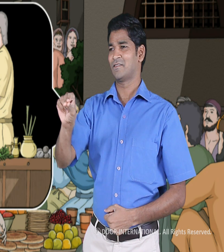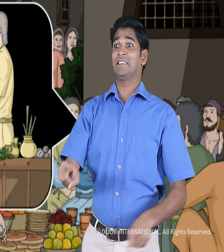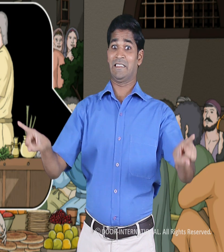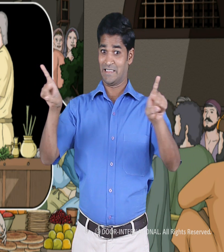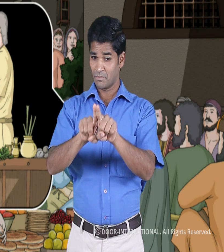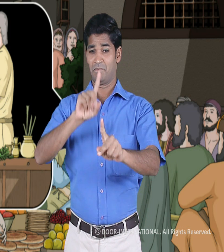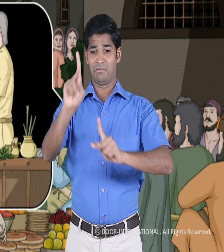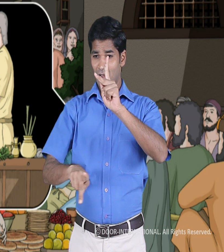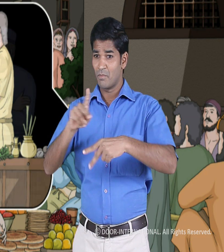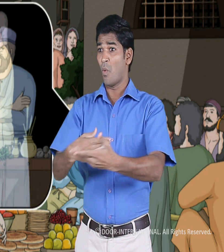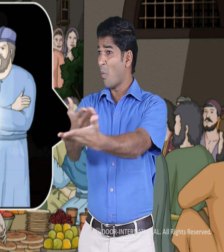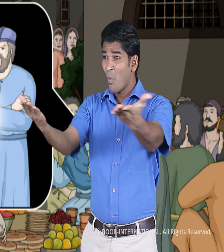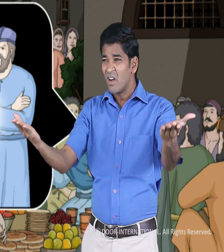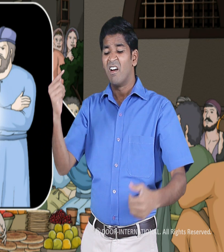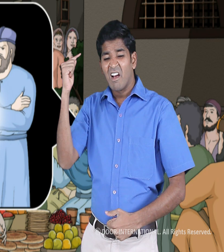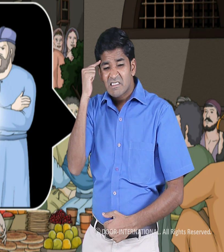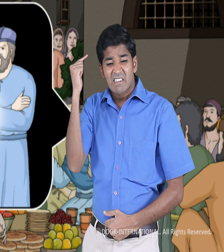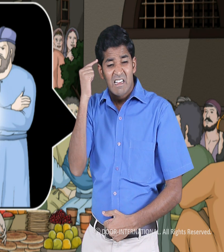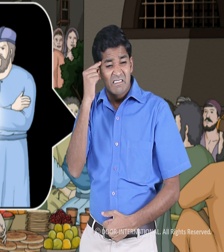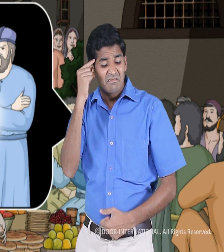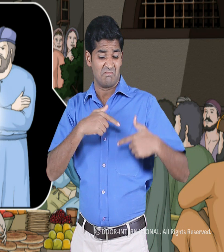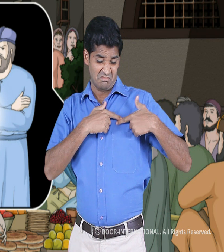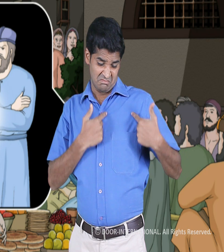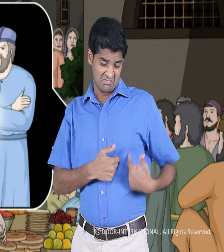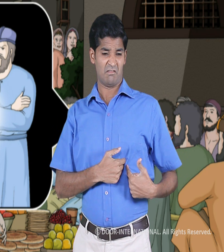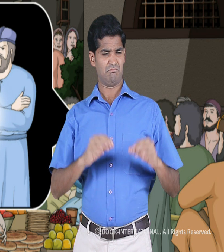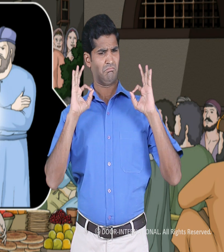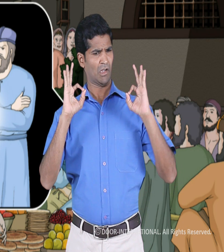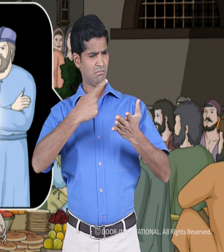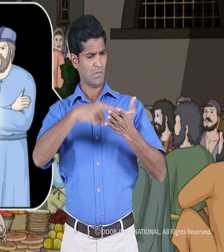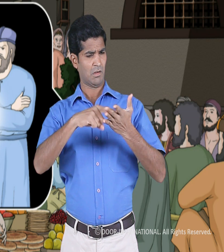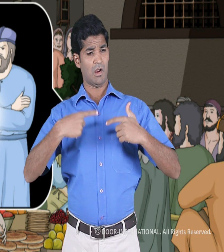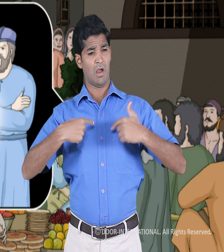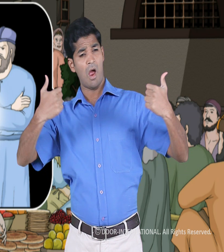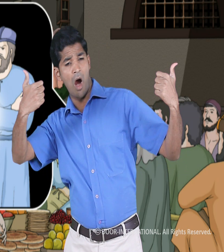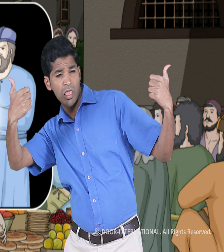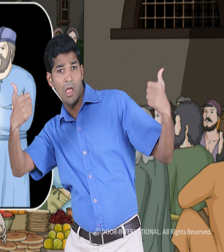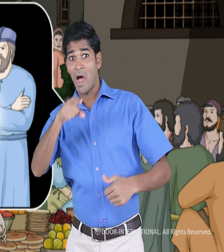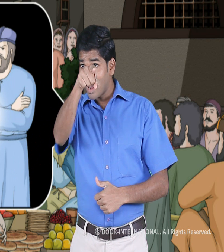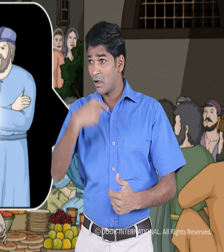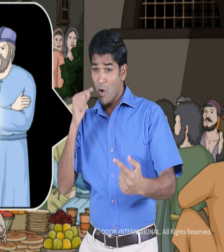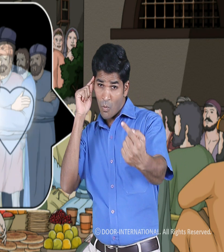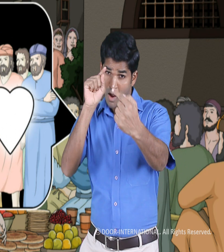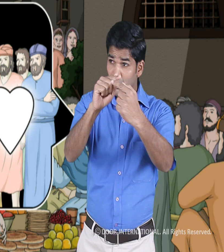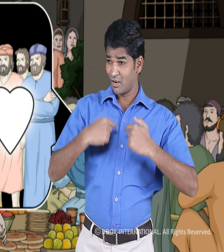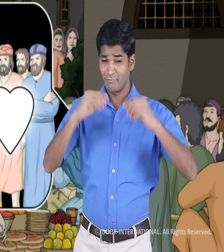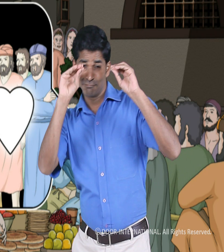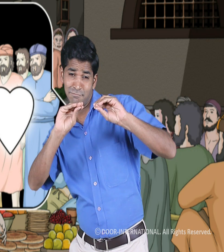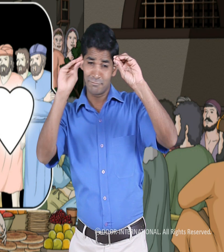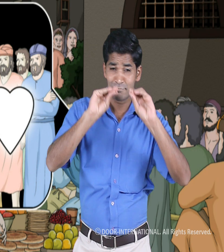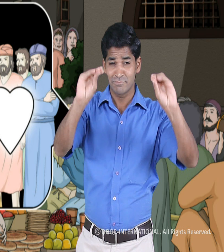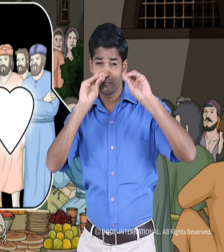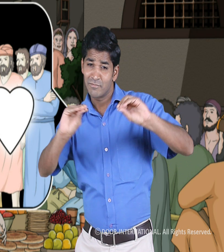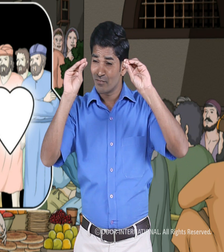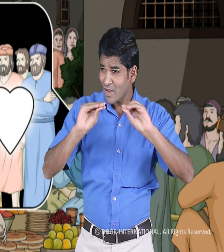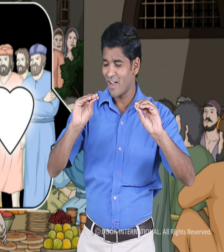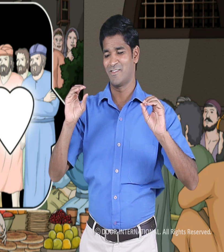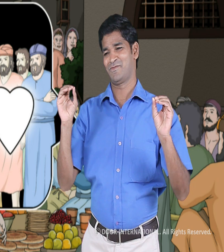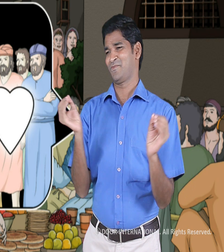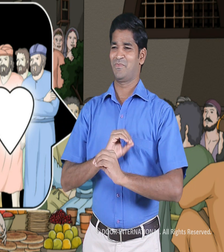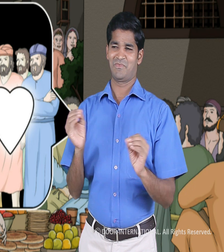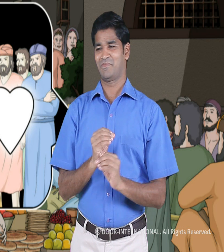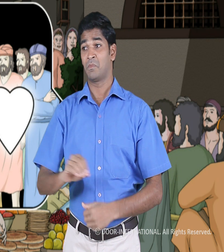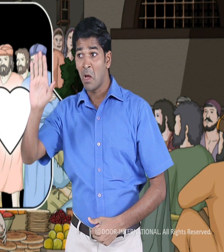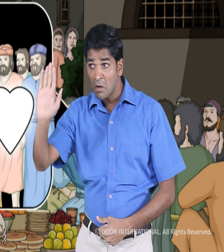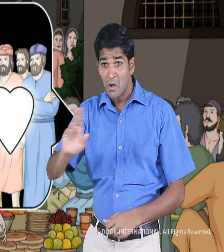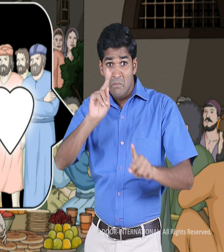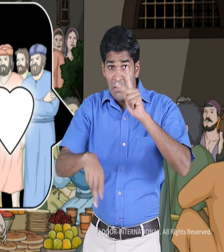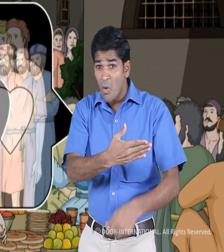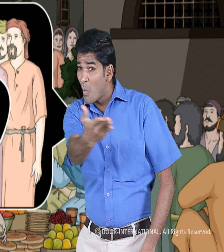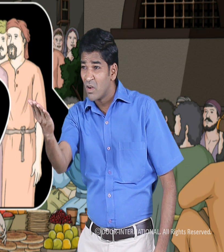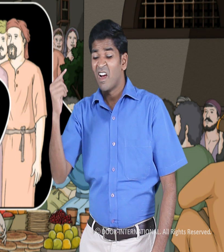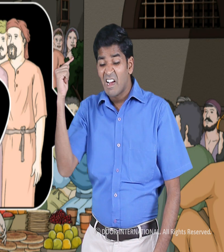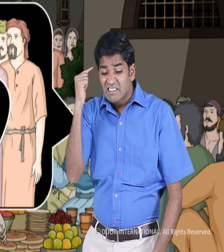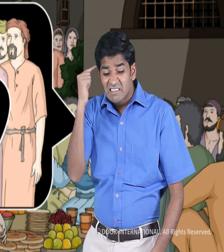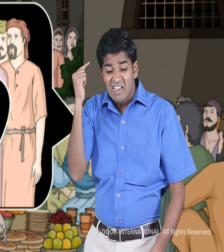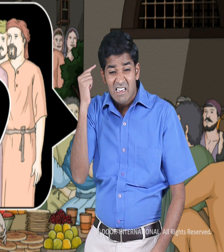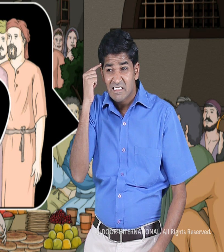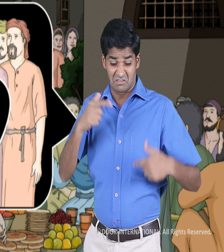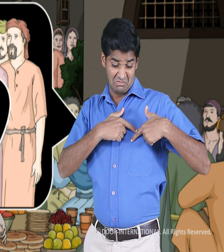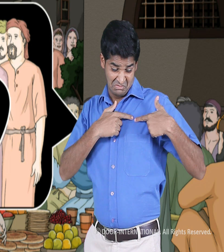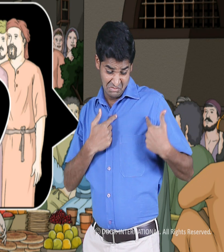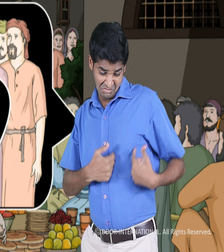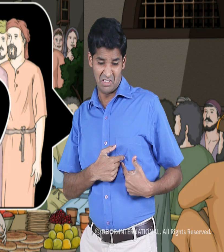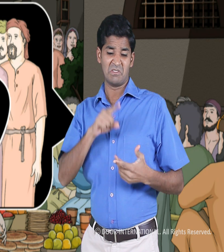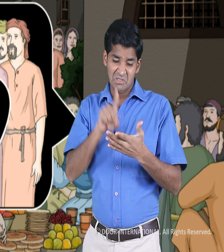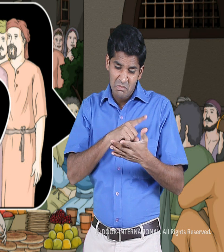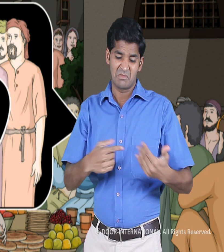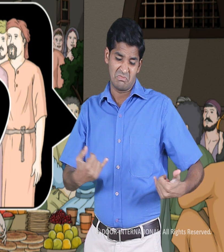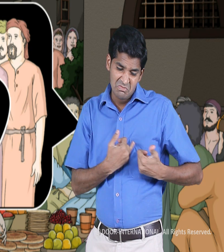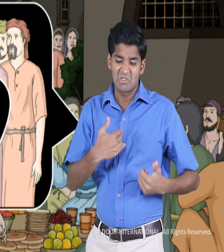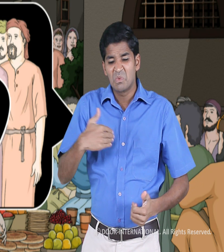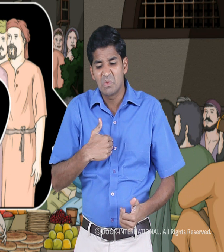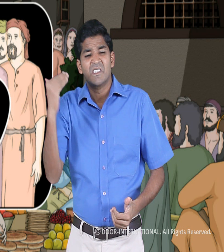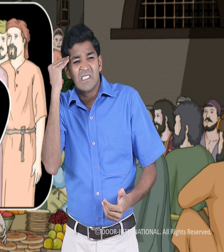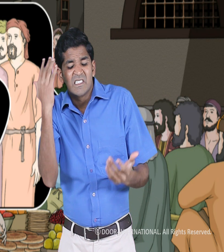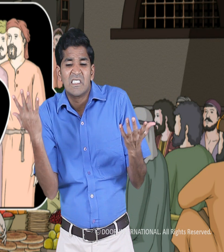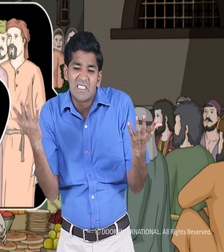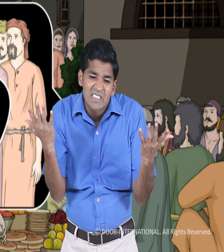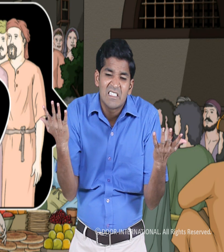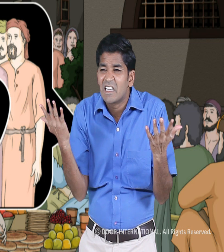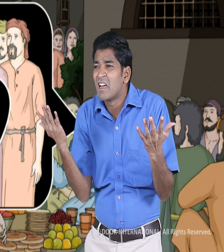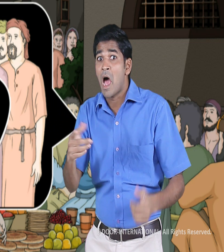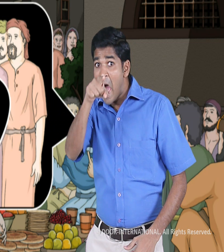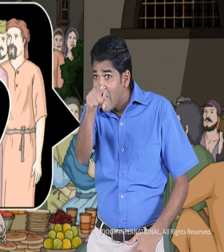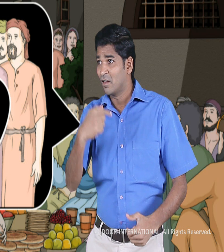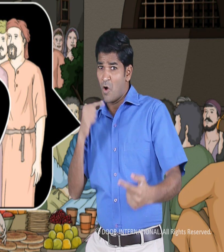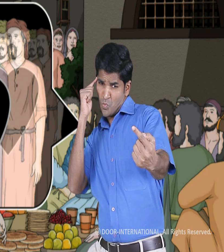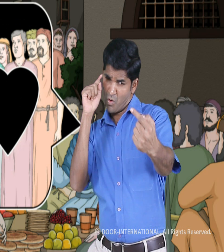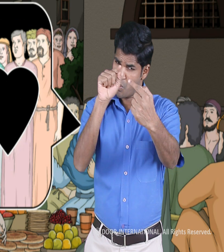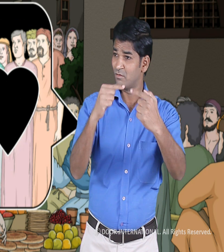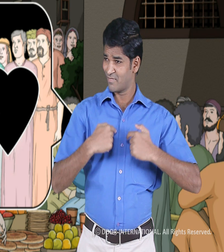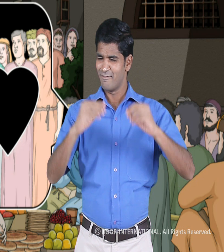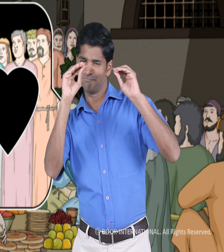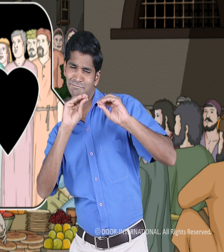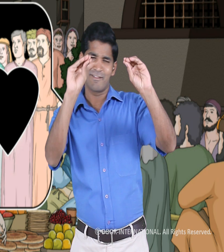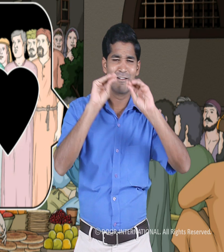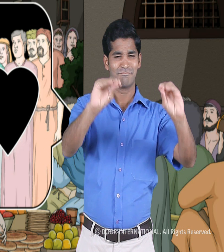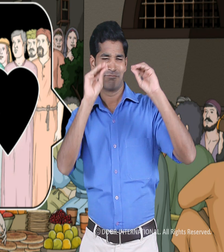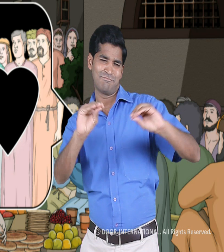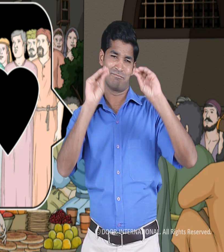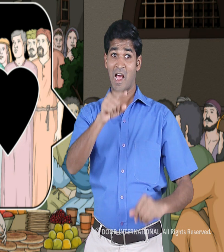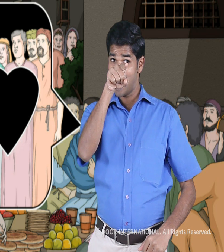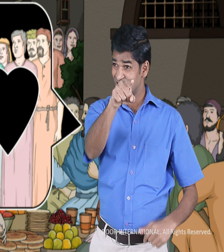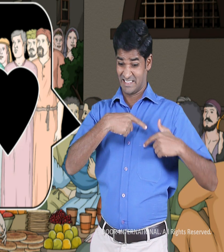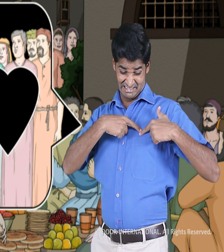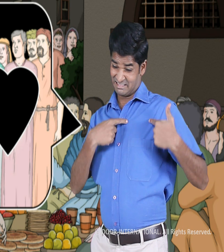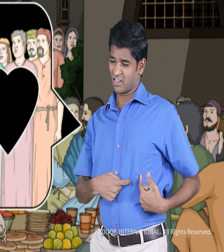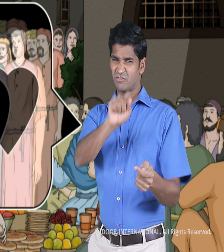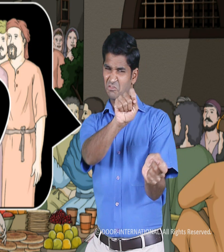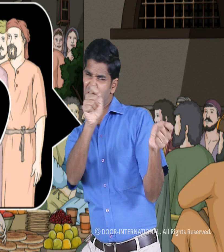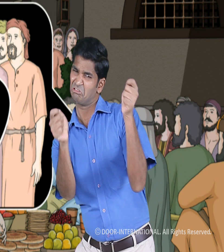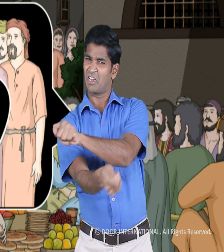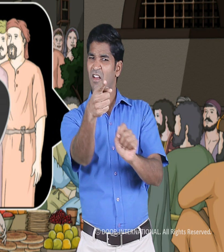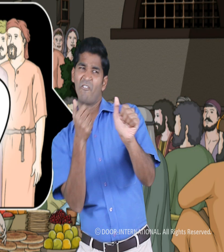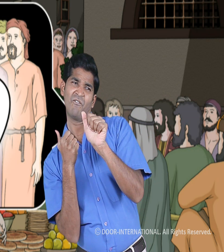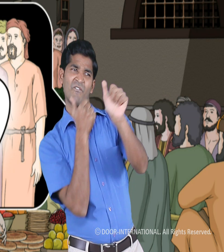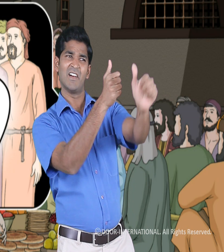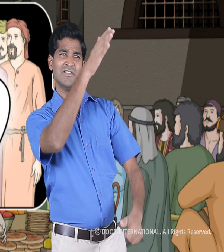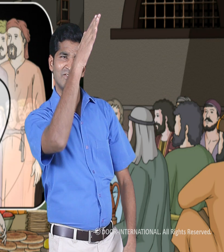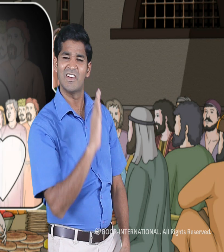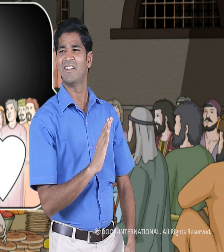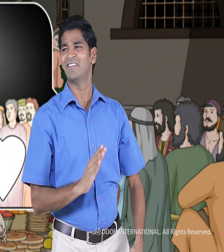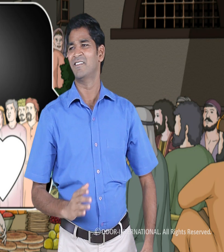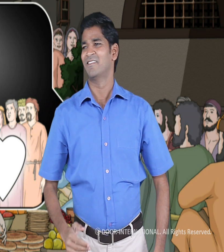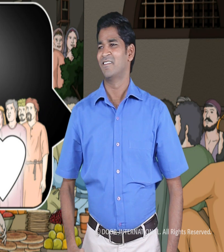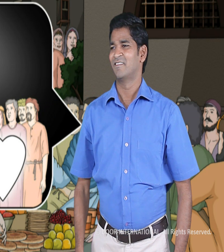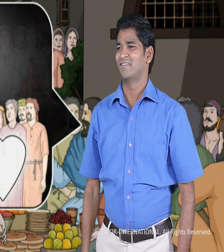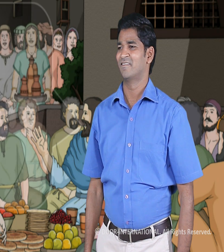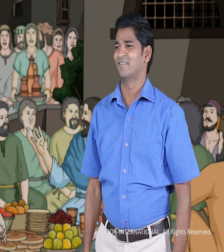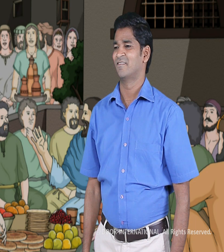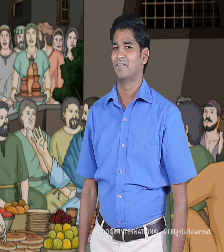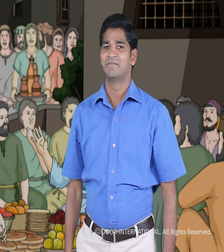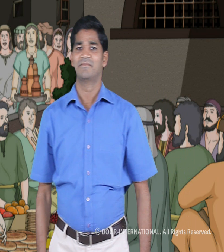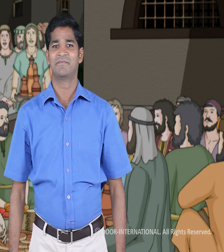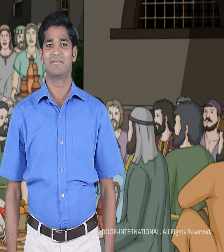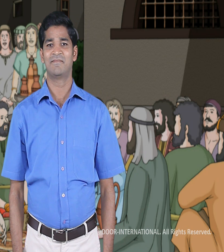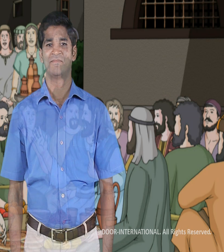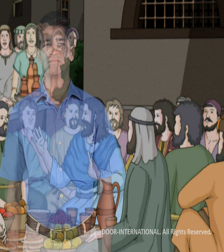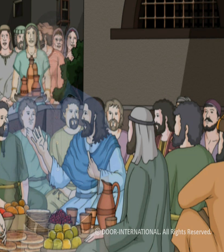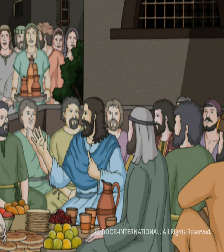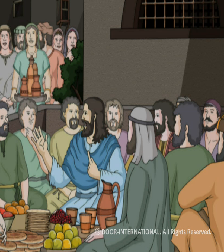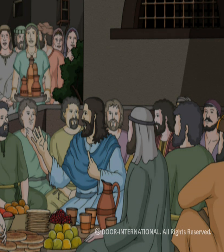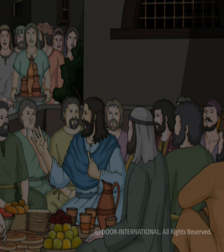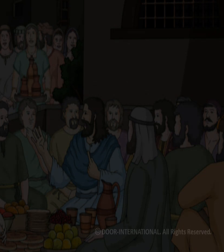I have not come to call the righteous, but sinners.”